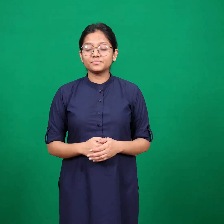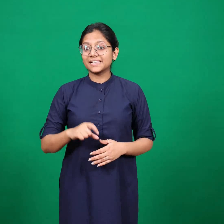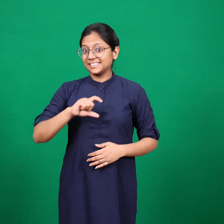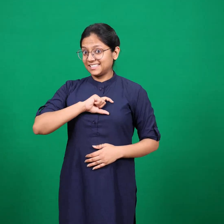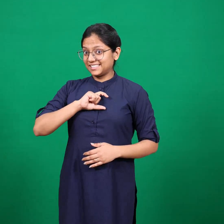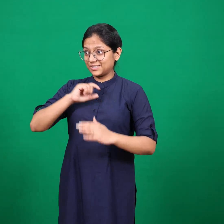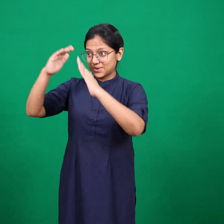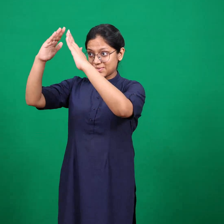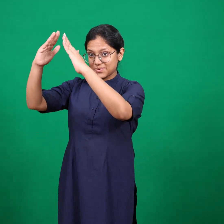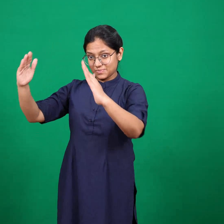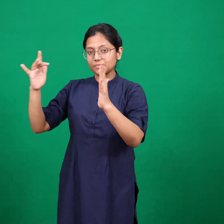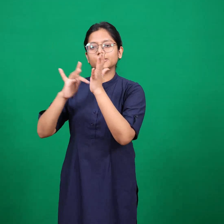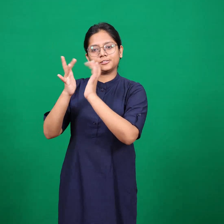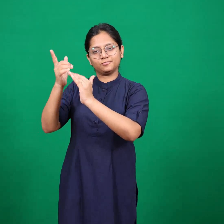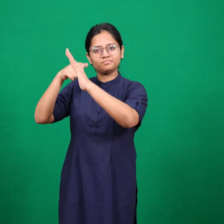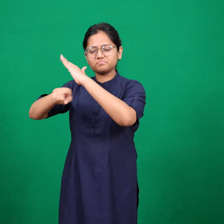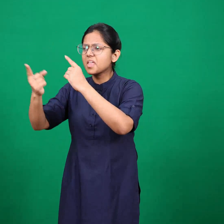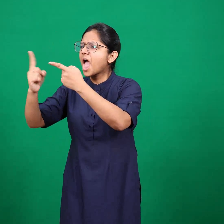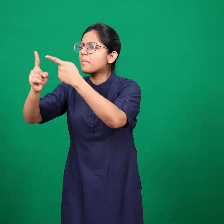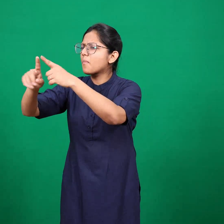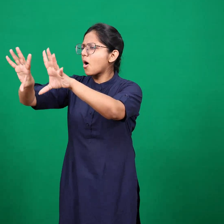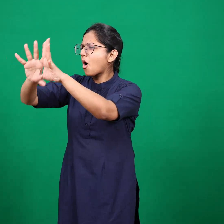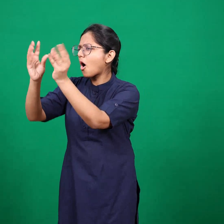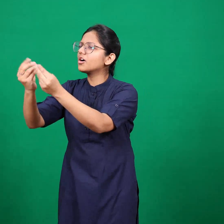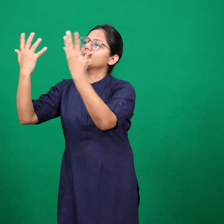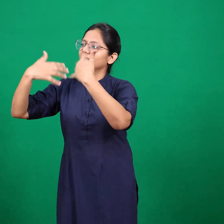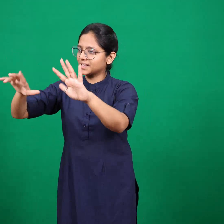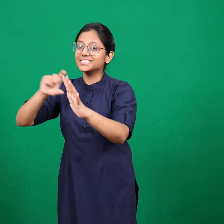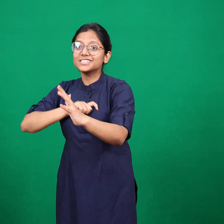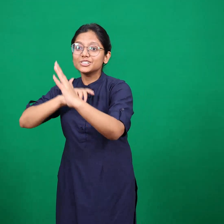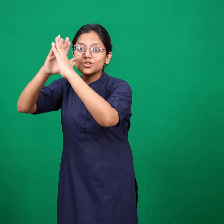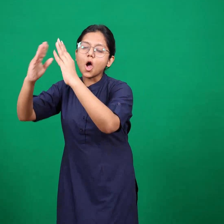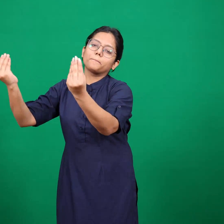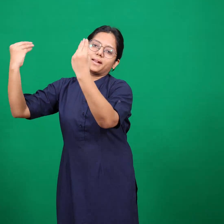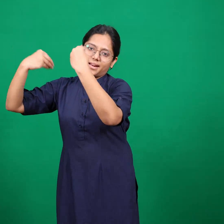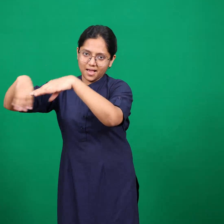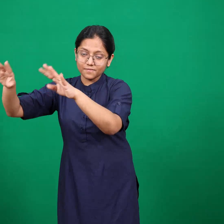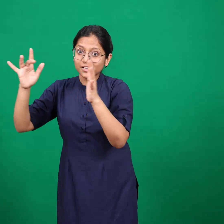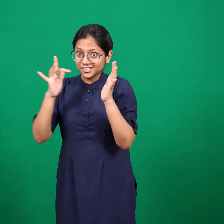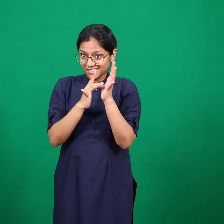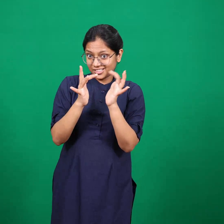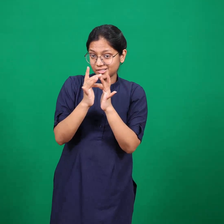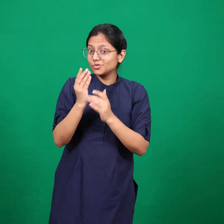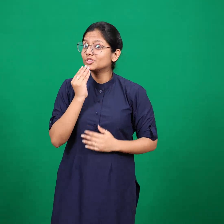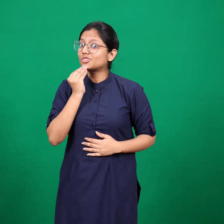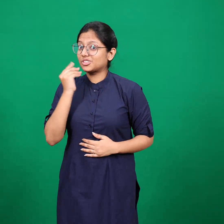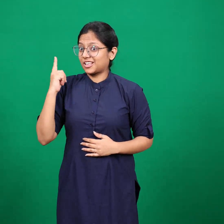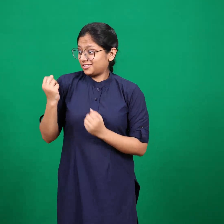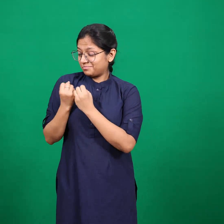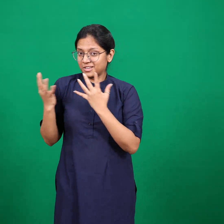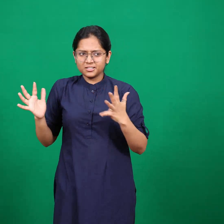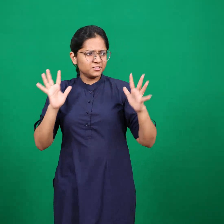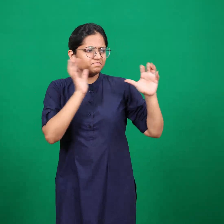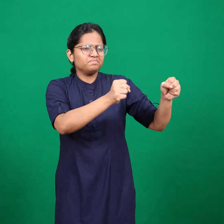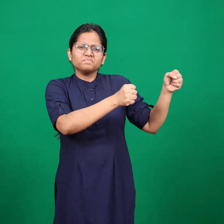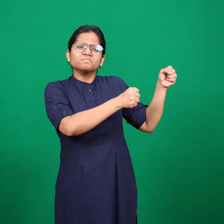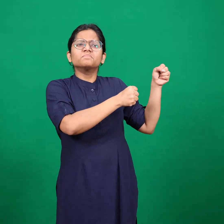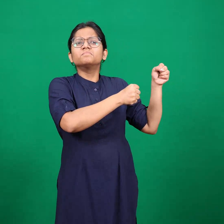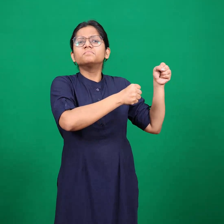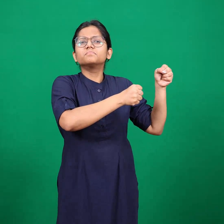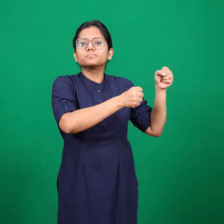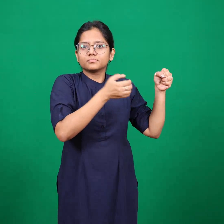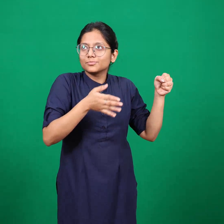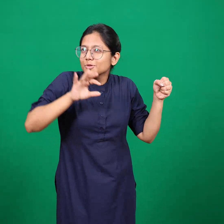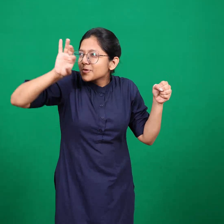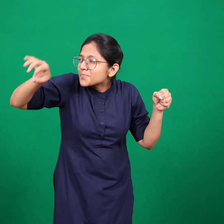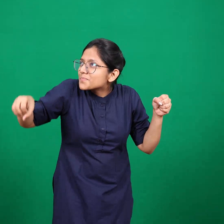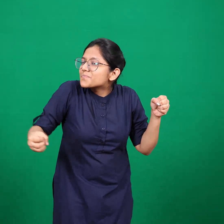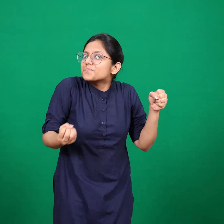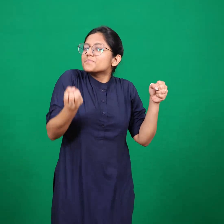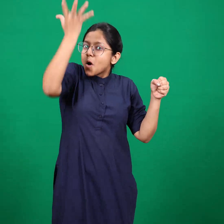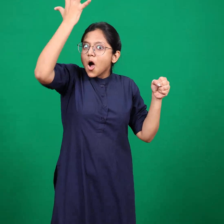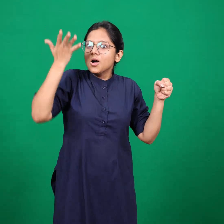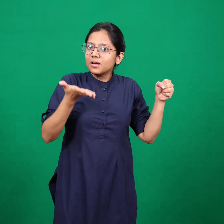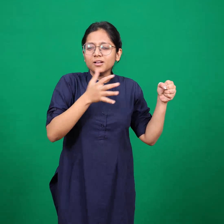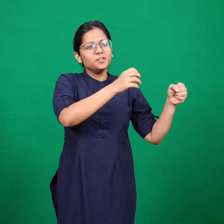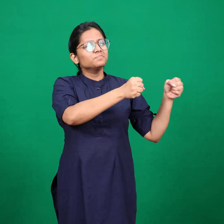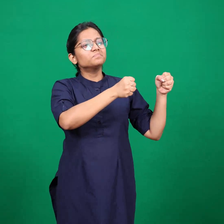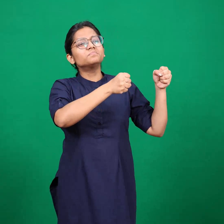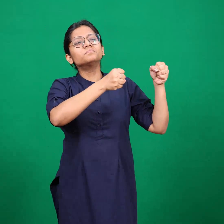Then they led Jesus away from Caiaphas into the Praetorium.